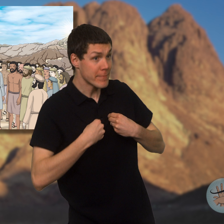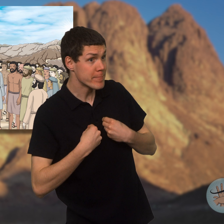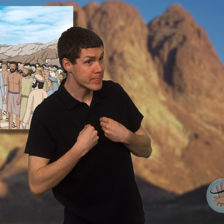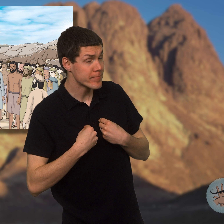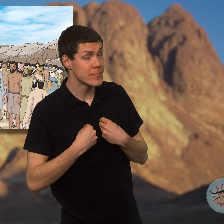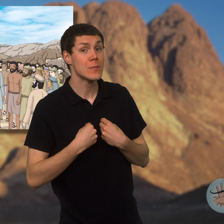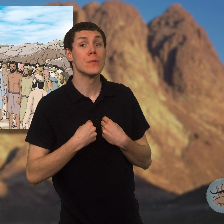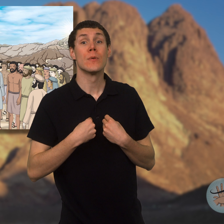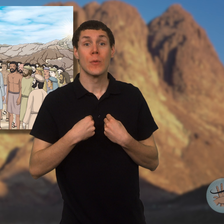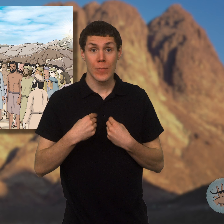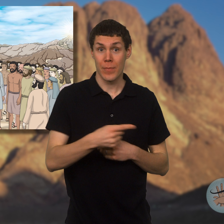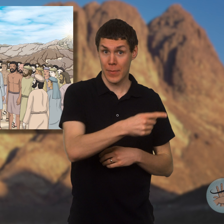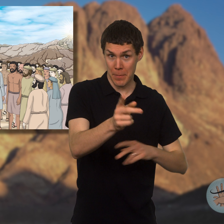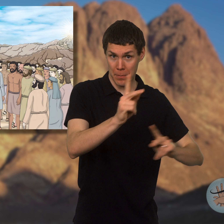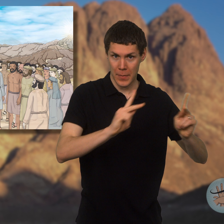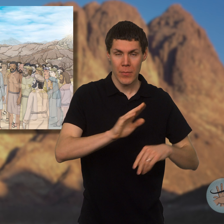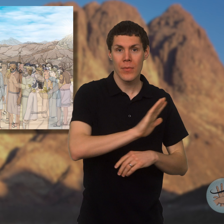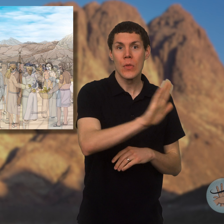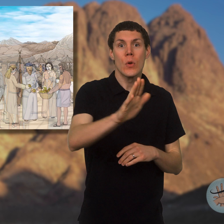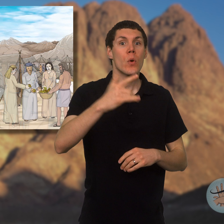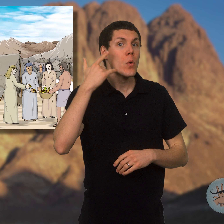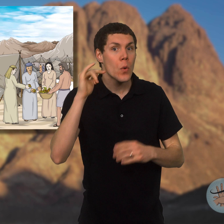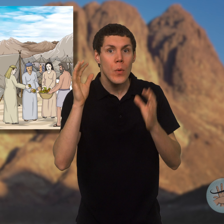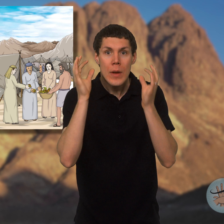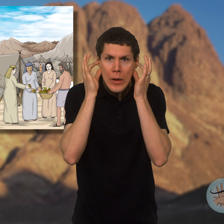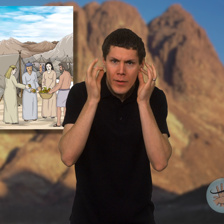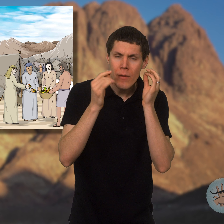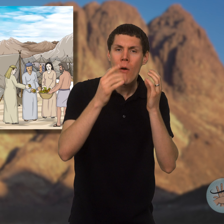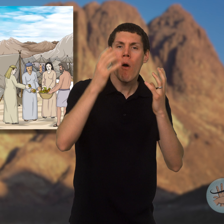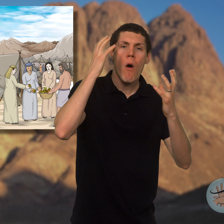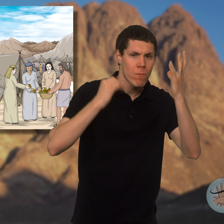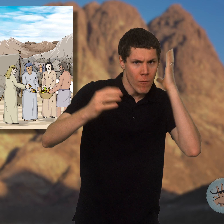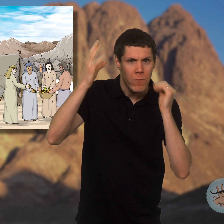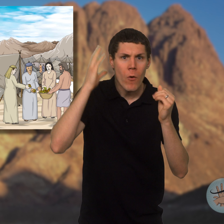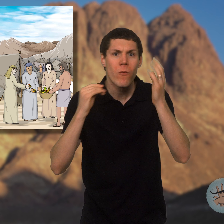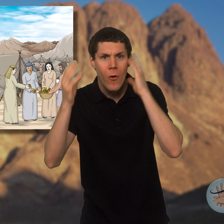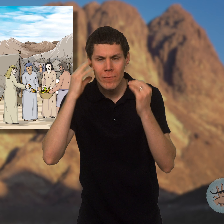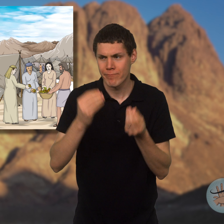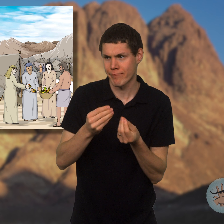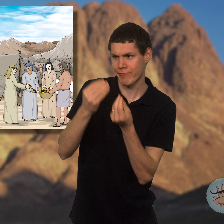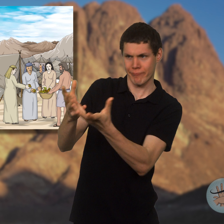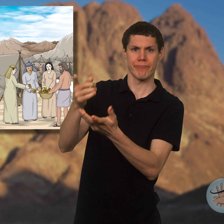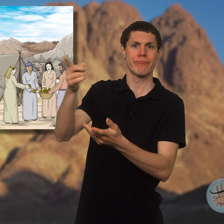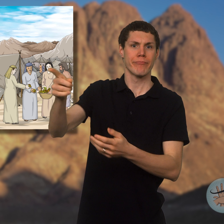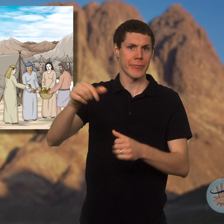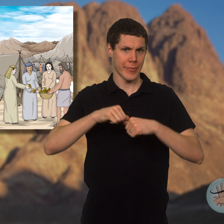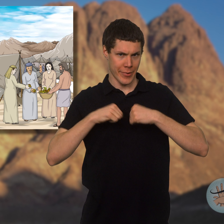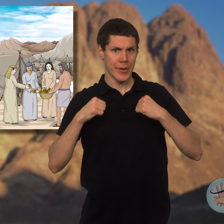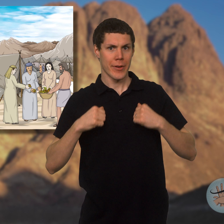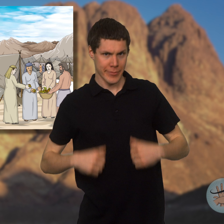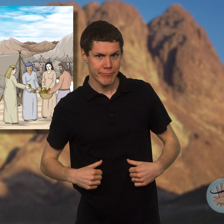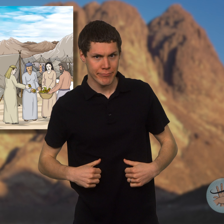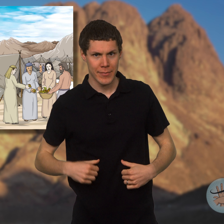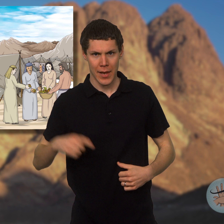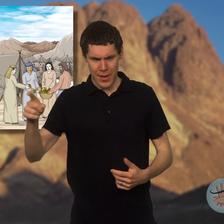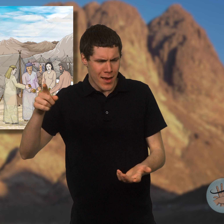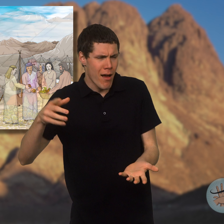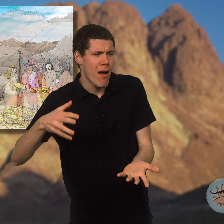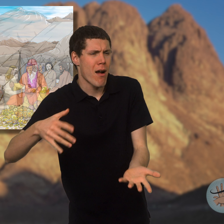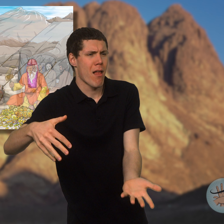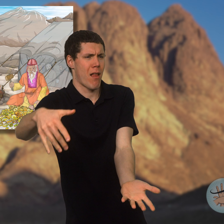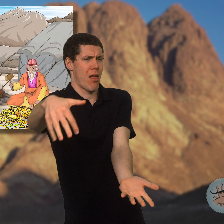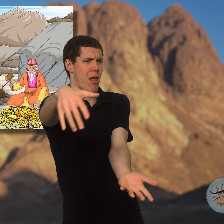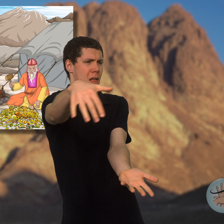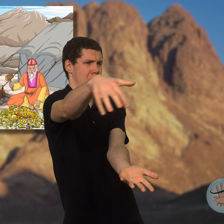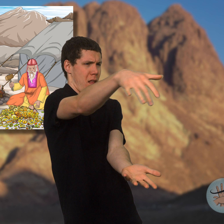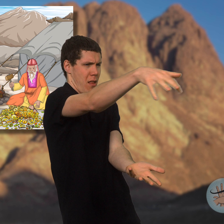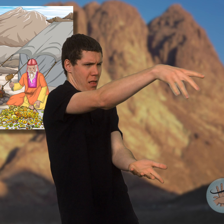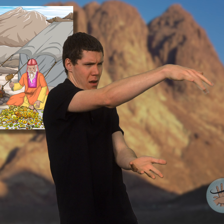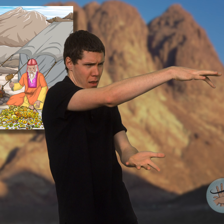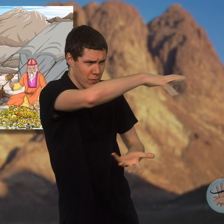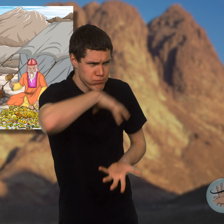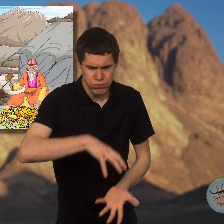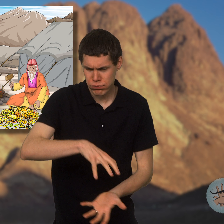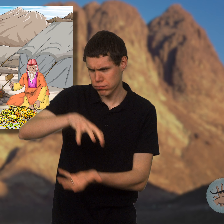Then all the people took off their gold earrings and brought them to Aaron.